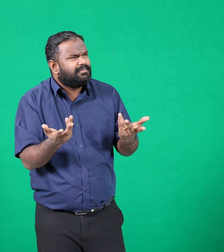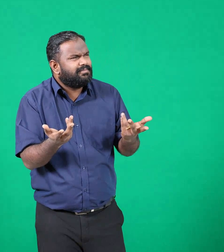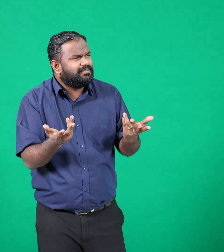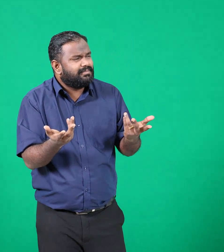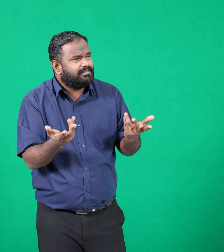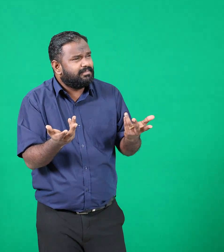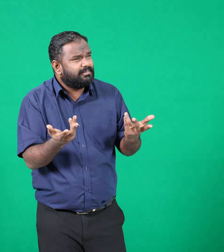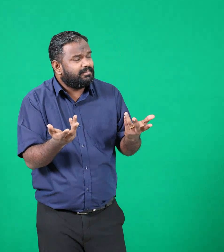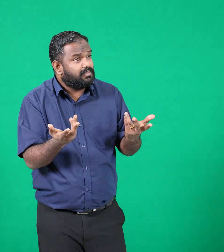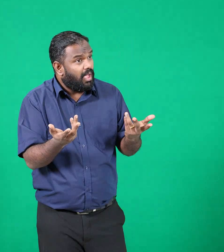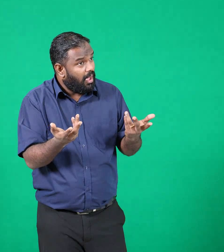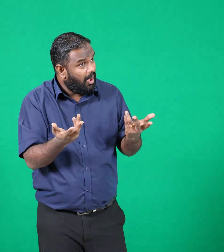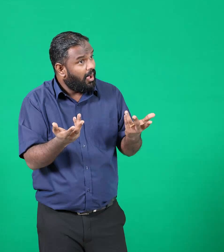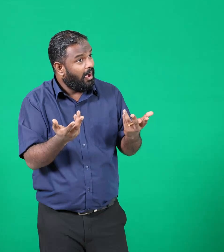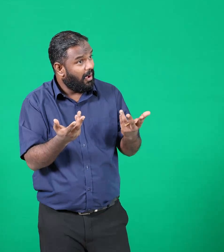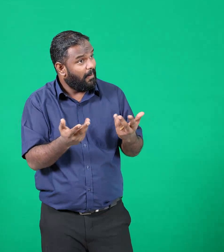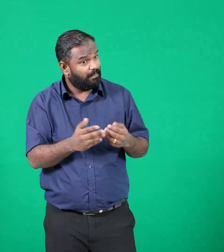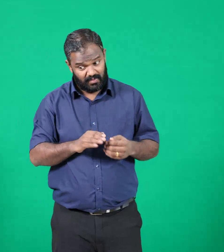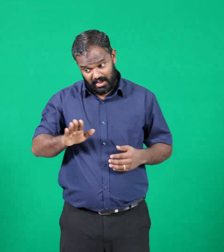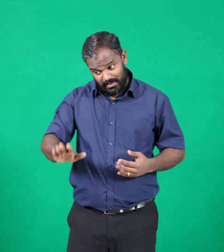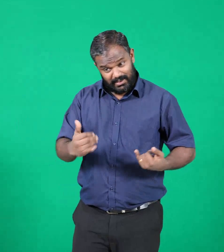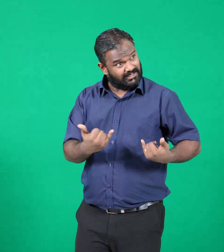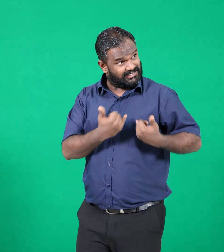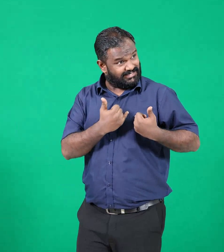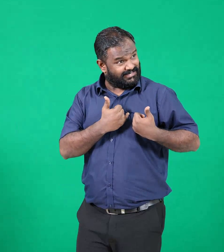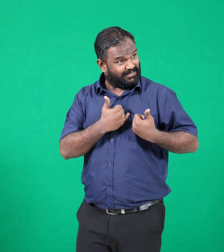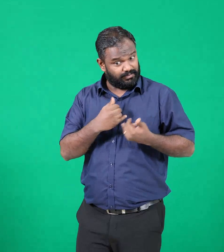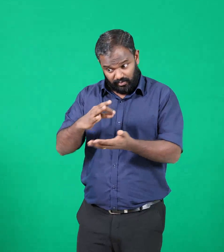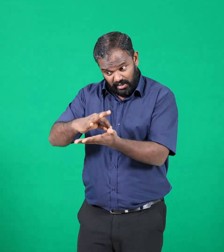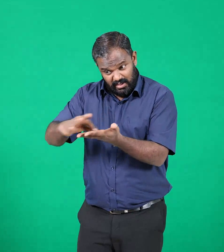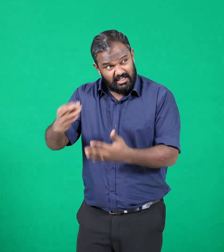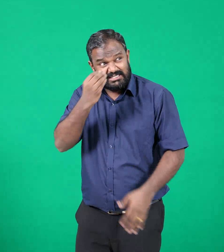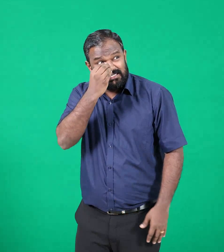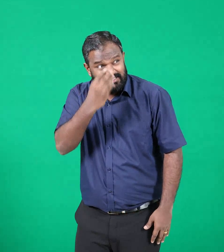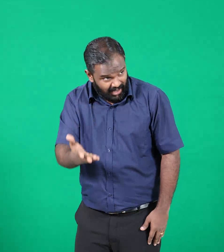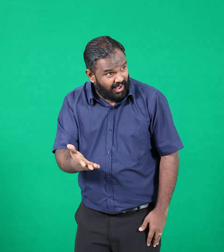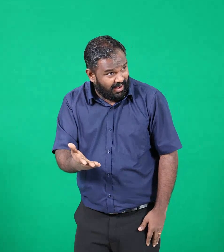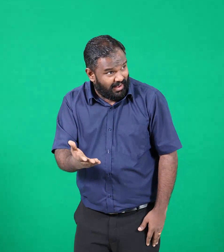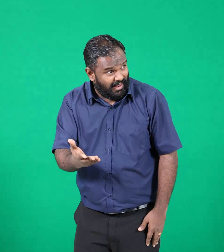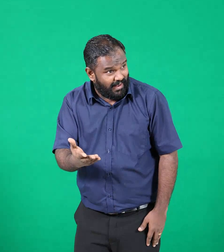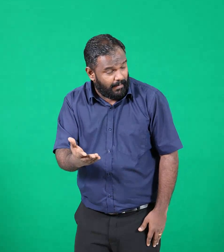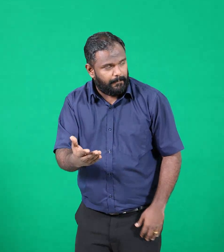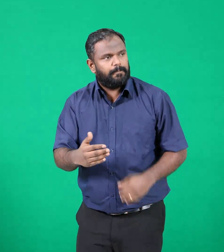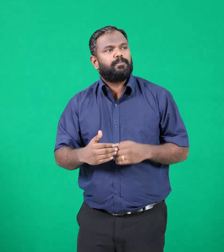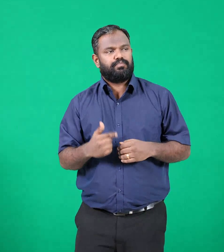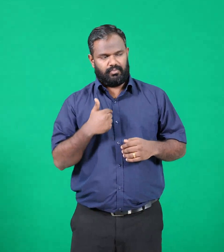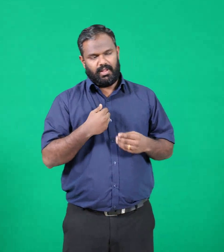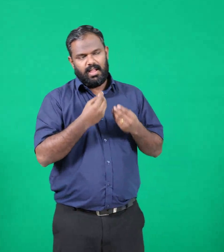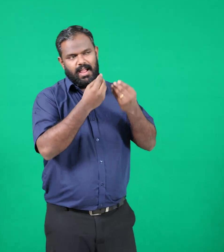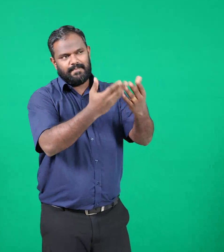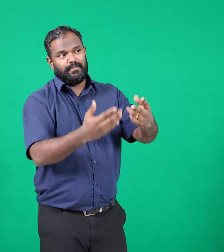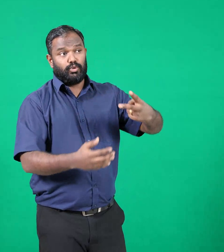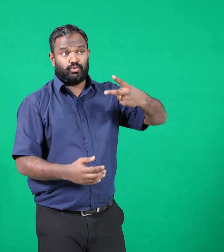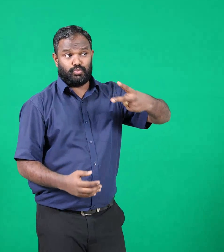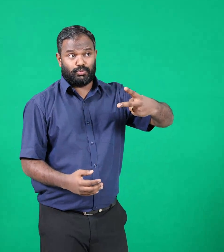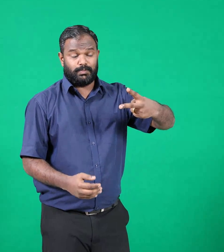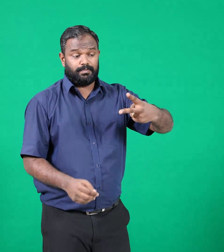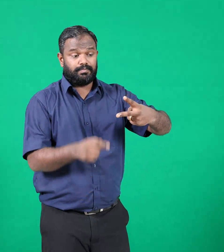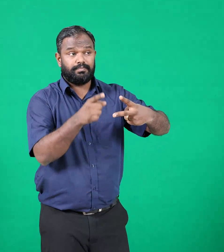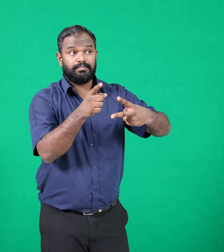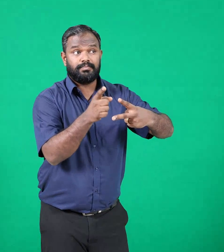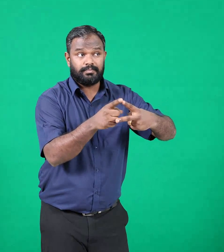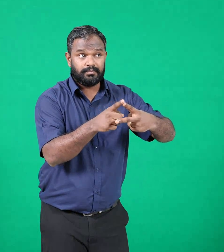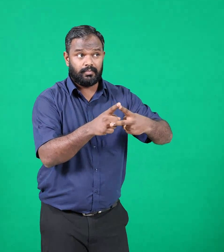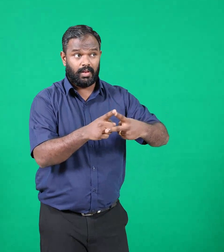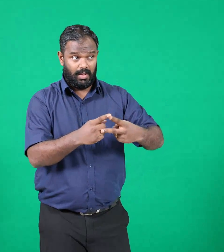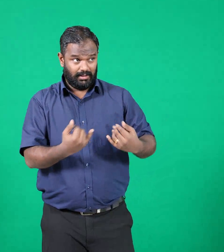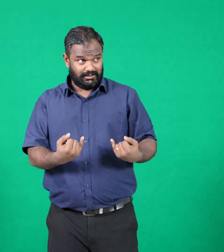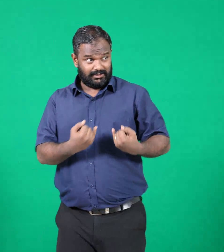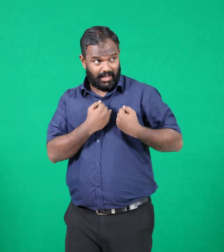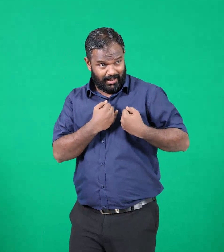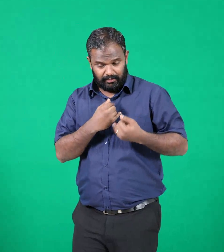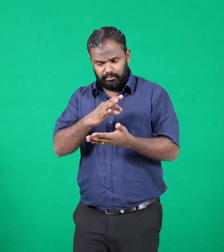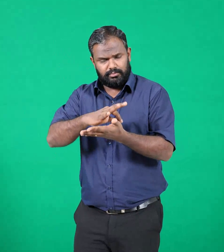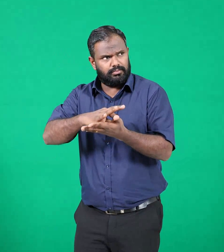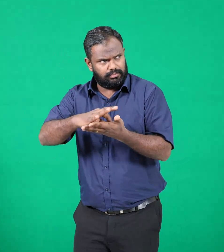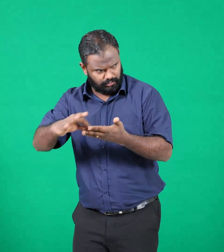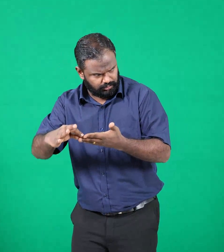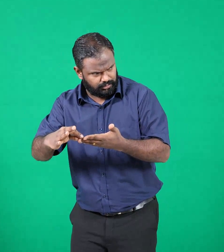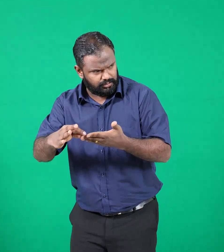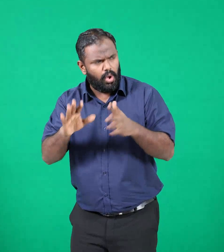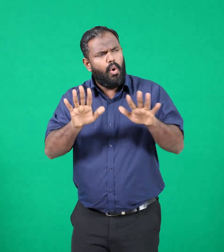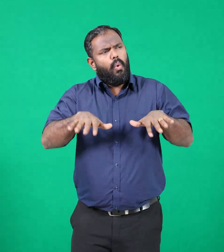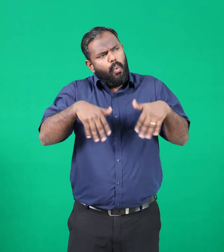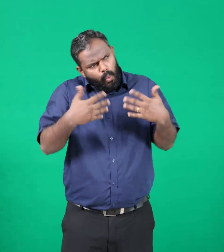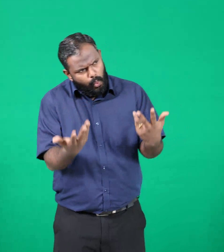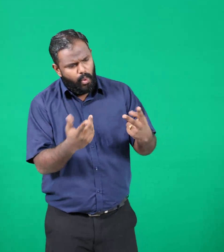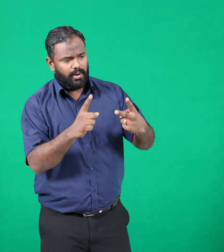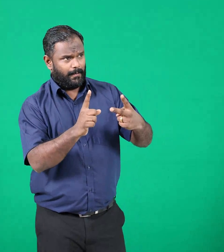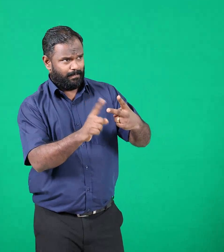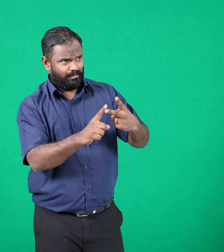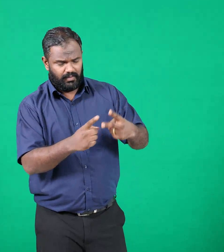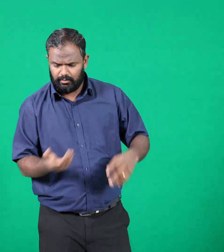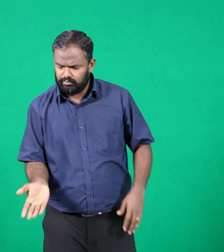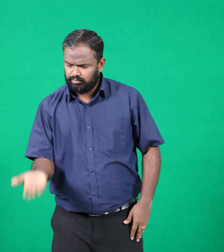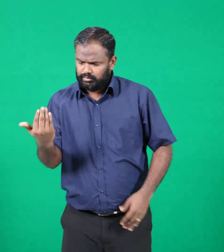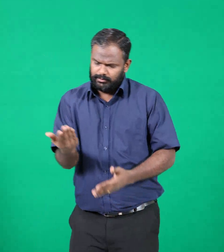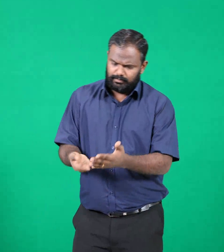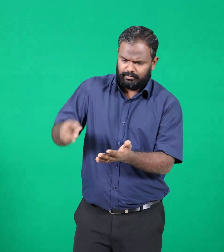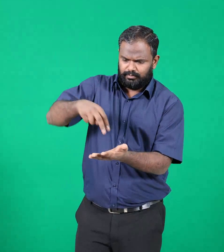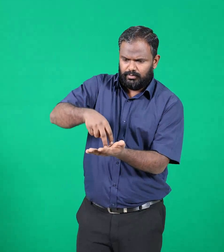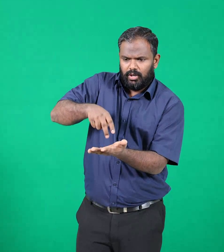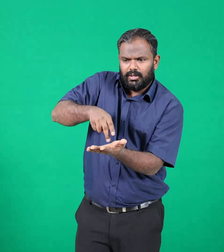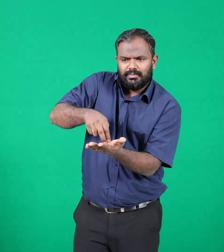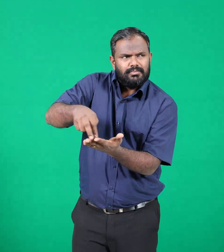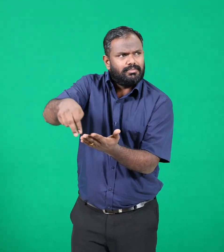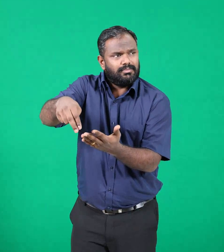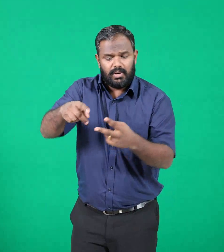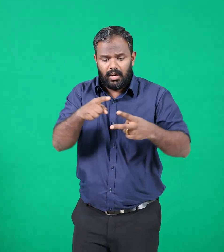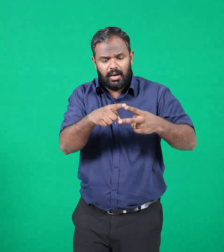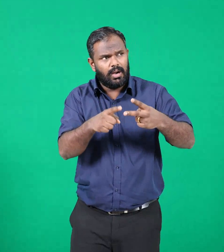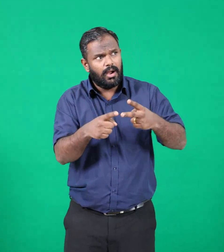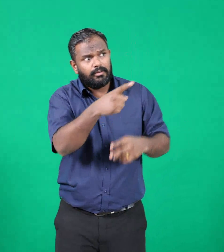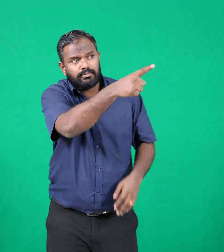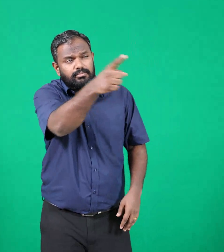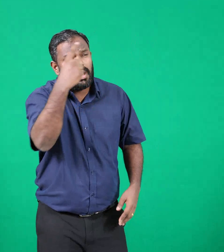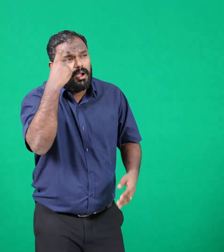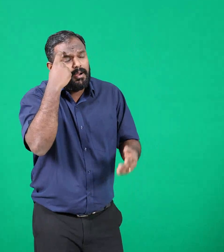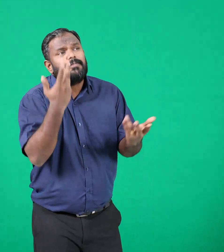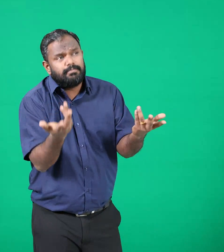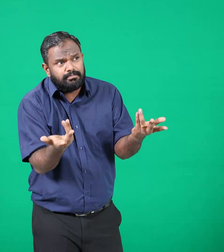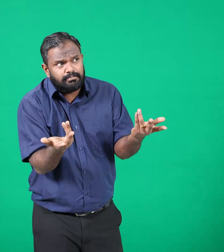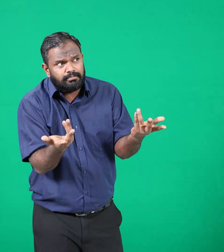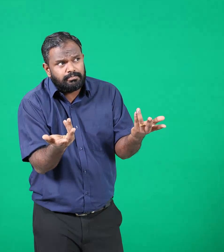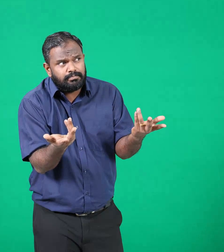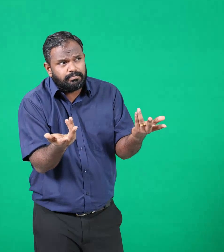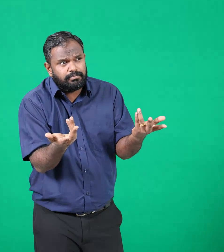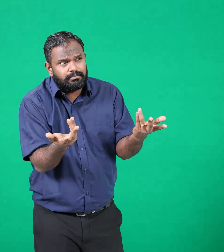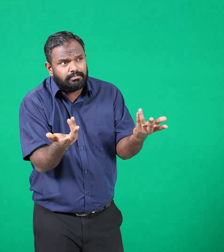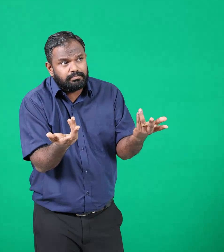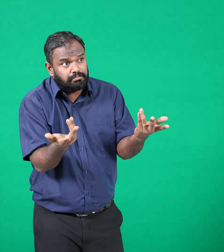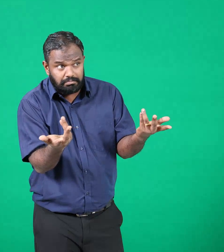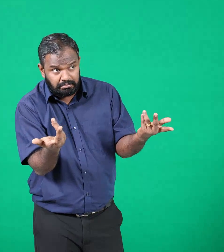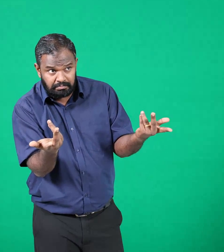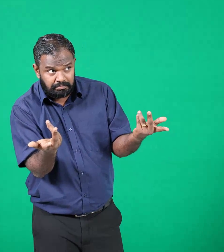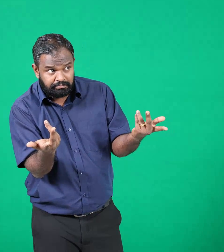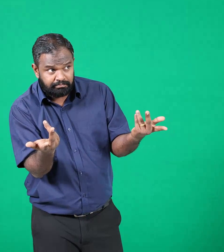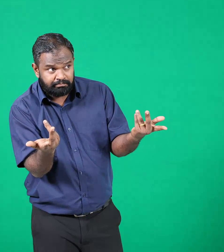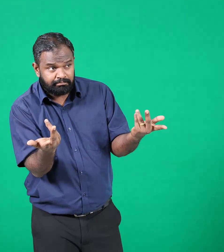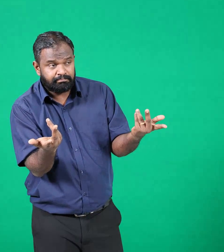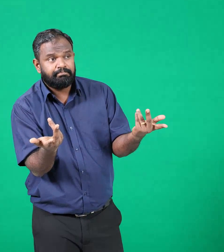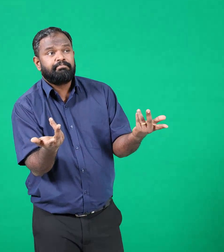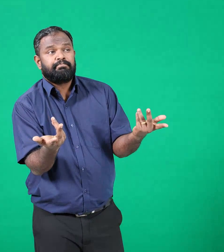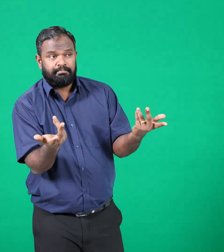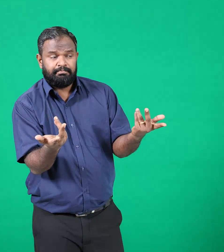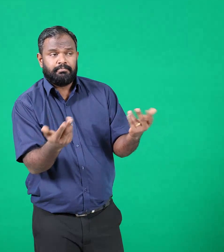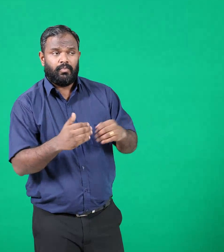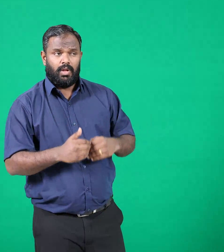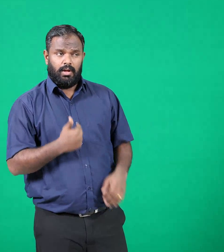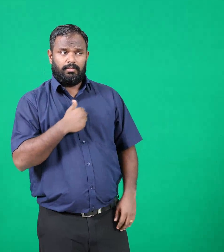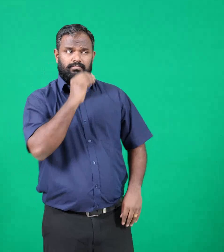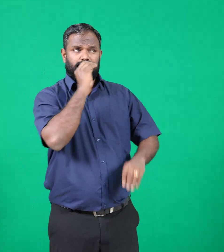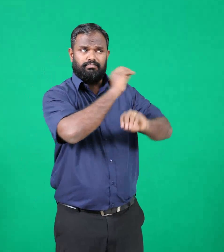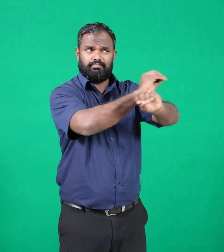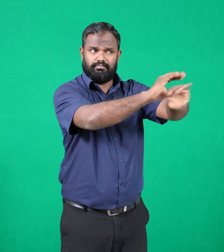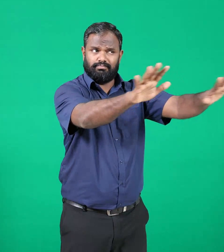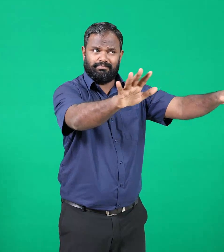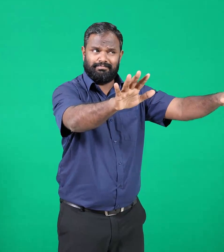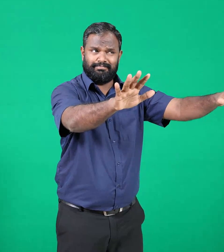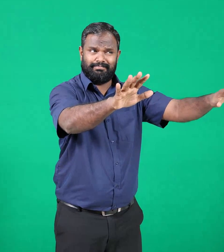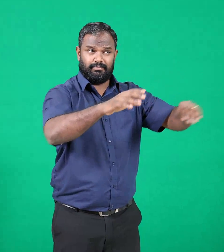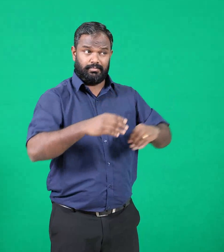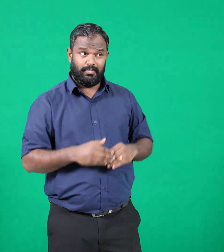Which is easier: to say, ' Your sins are forgiven,' or to say, ' Get up and walk?'